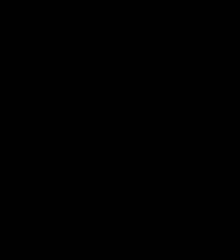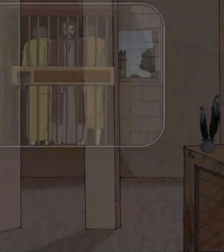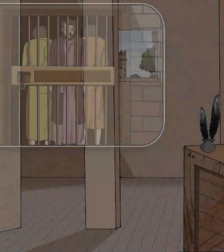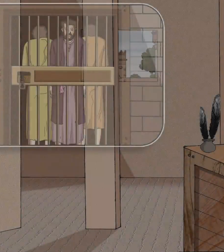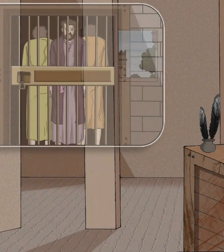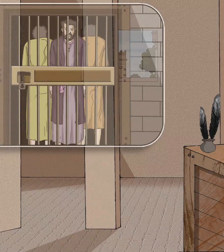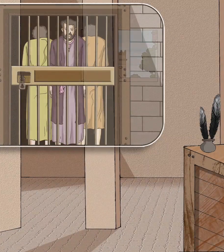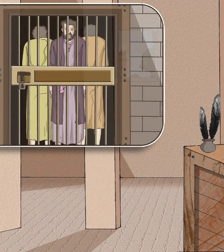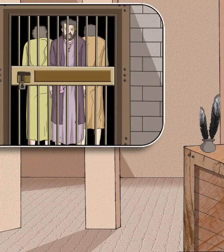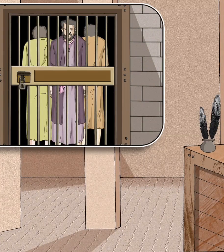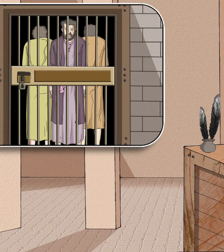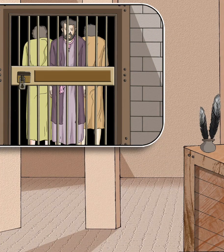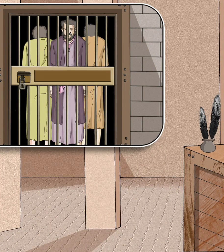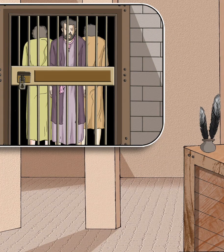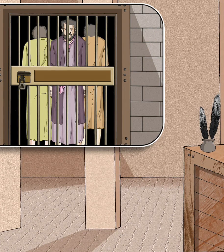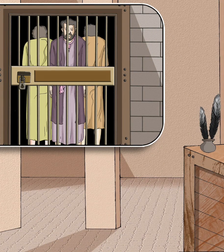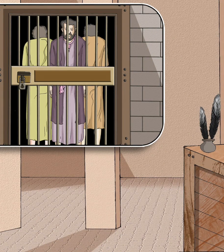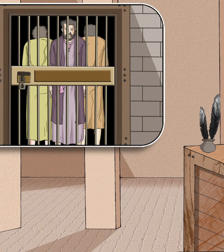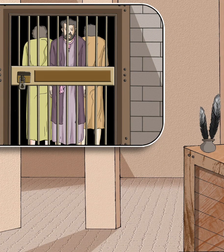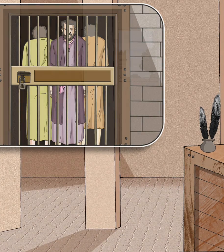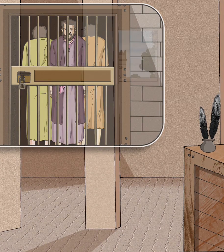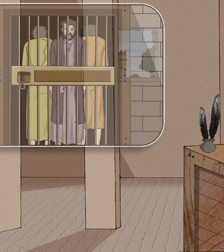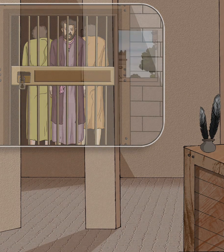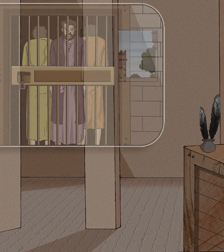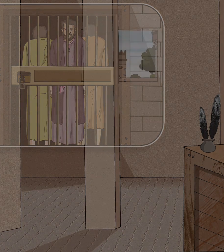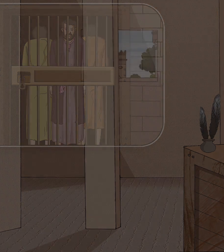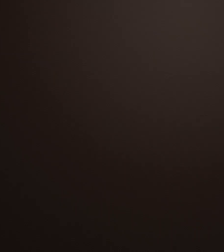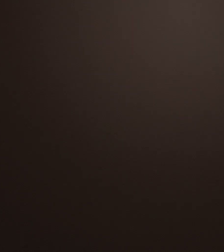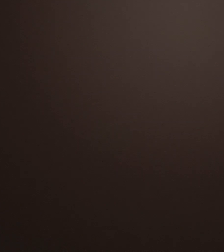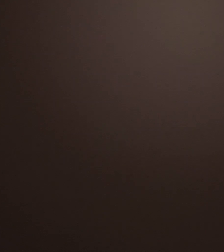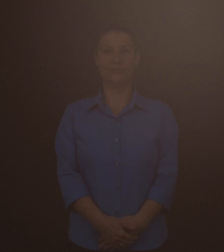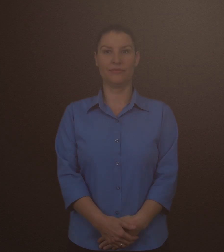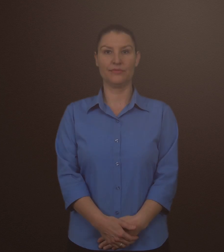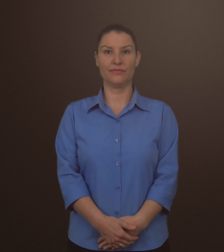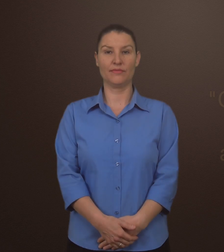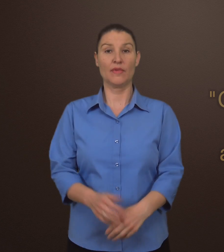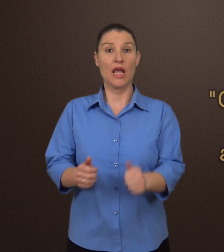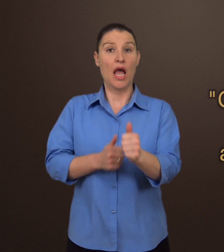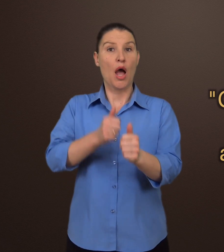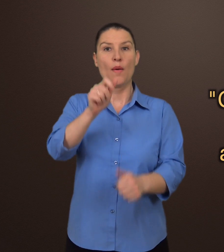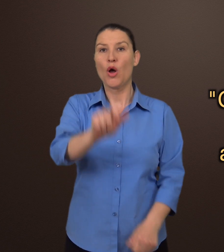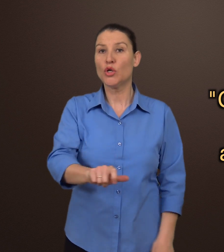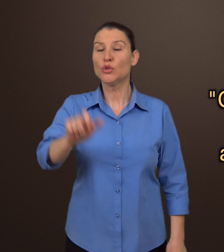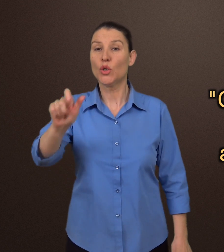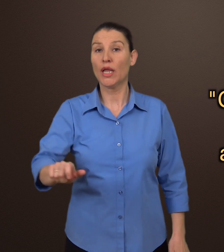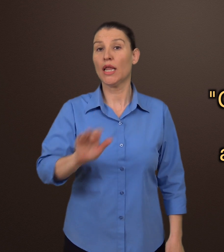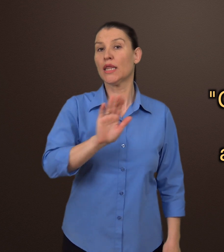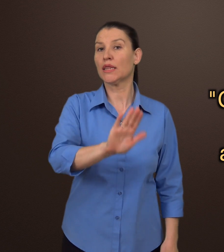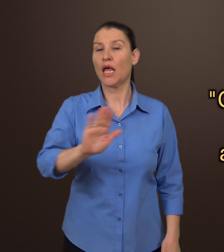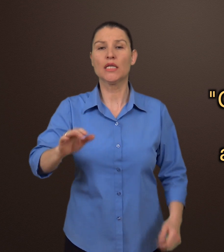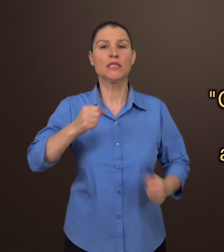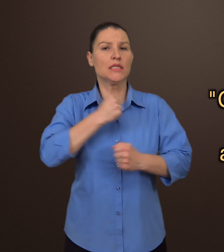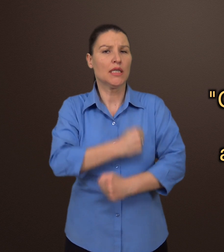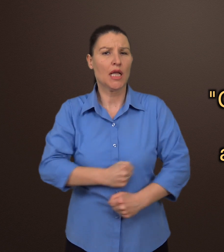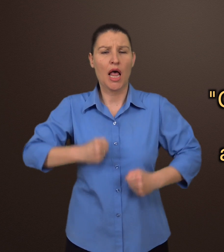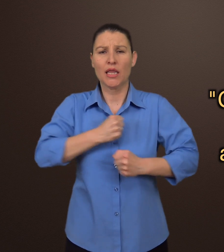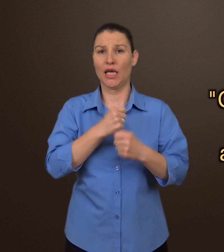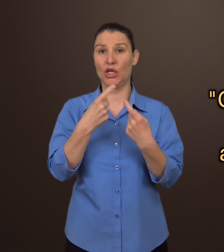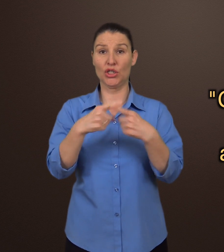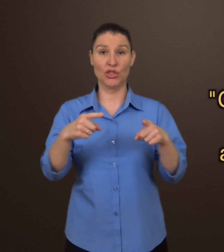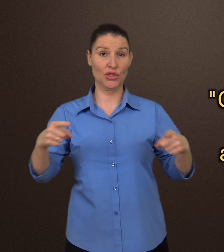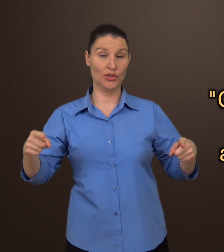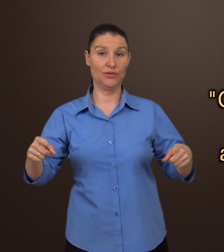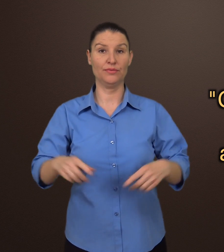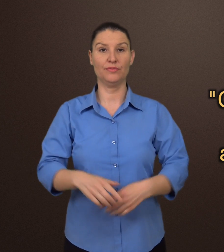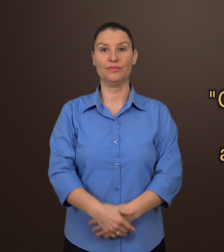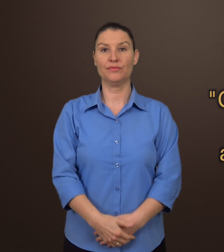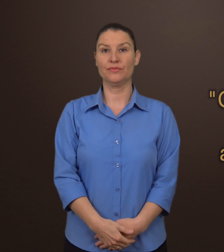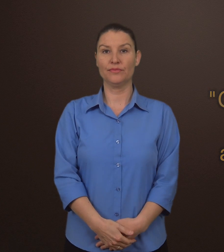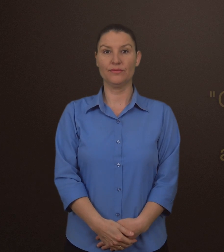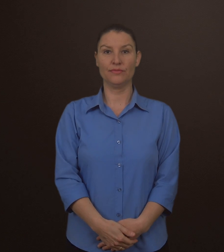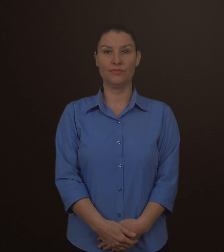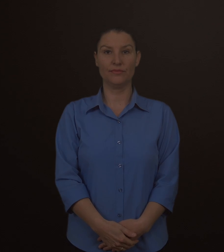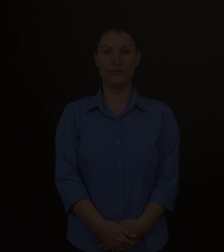Paul teaches about suffering